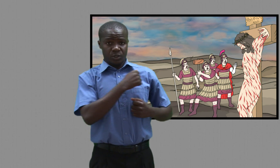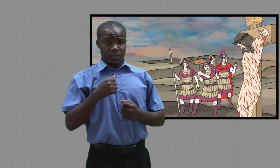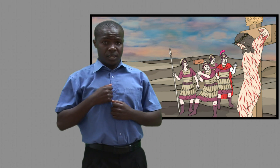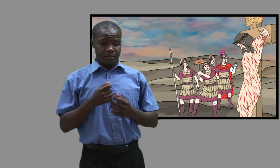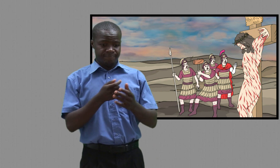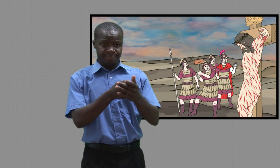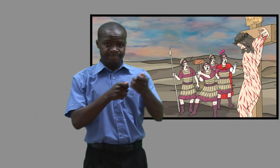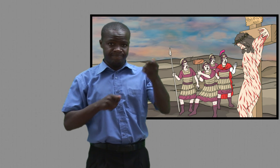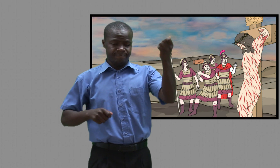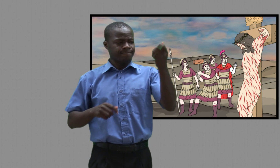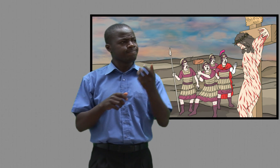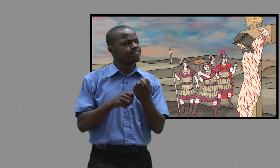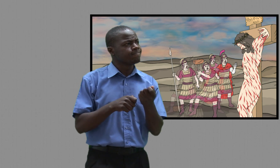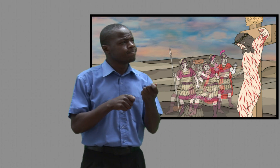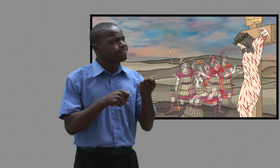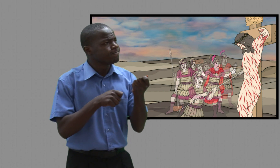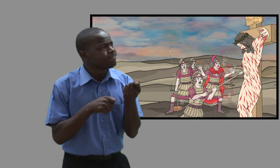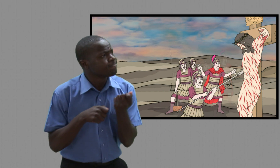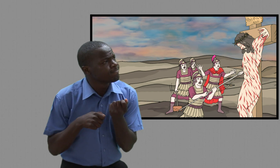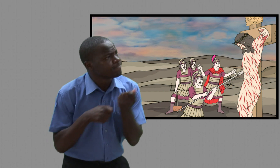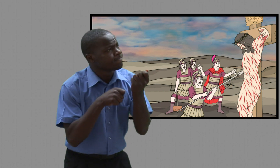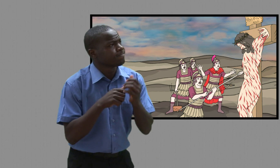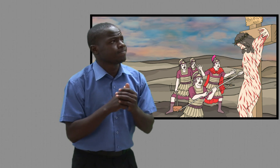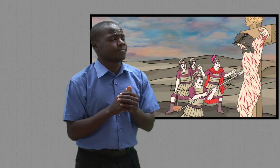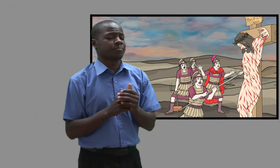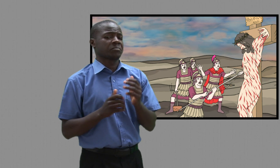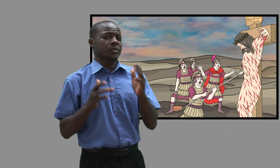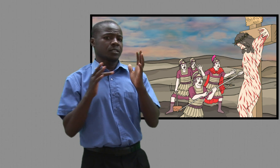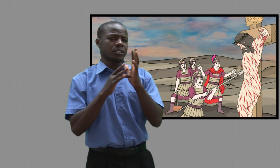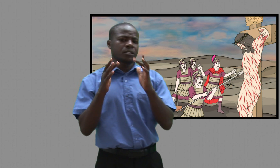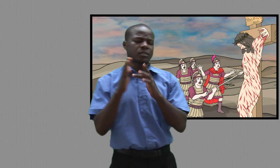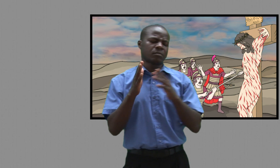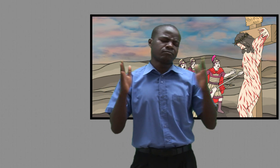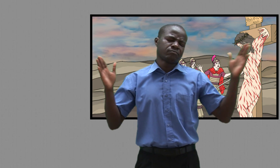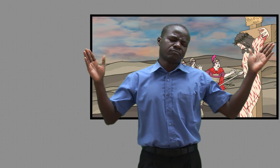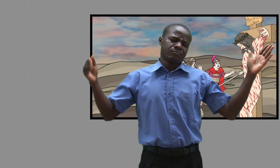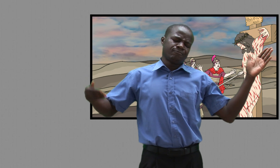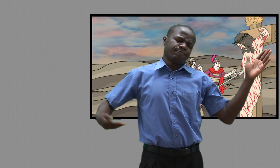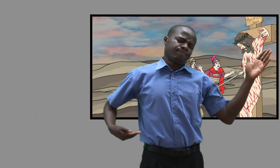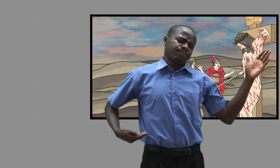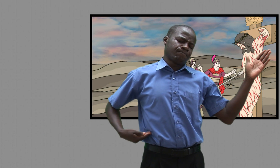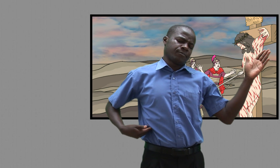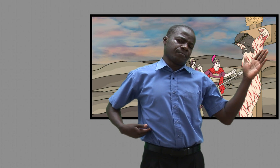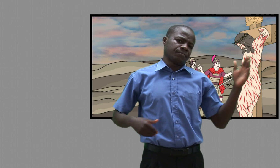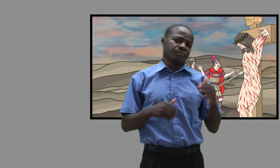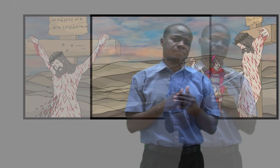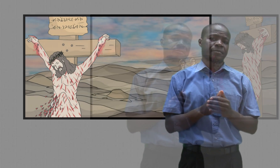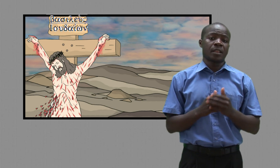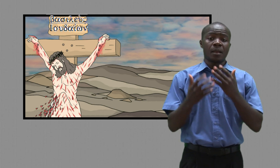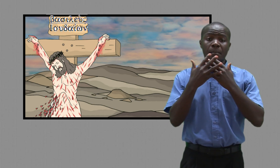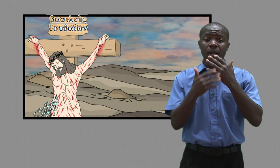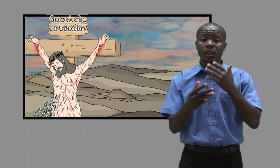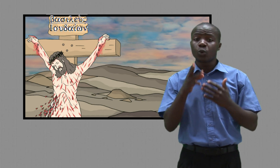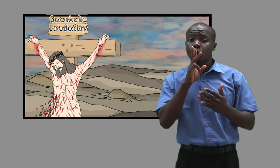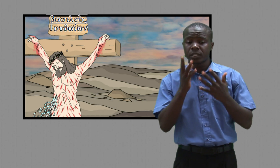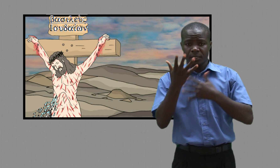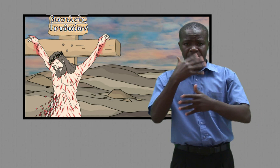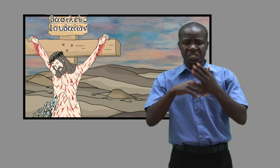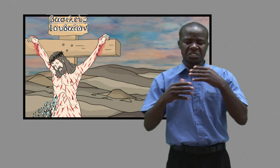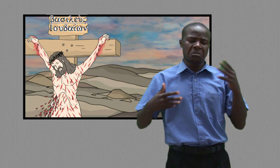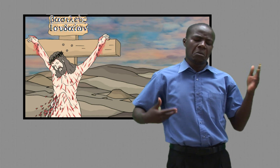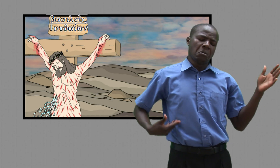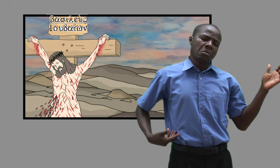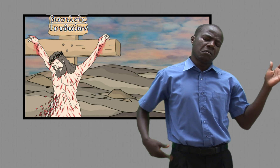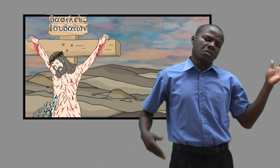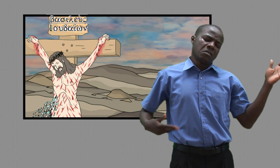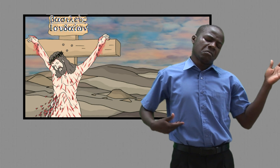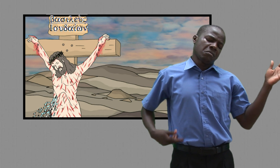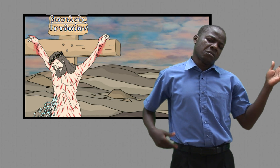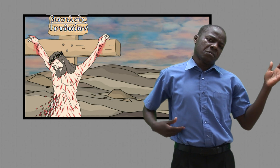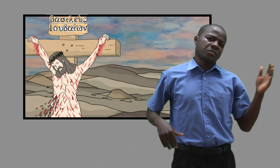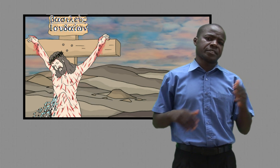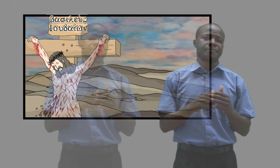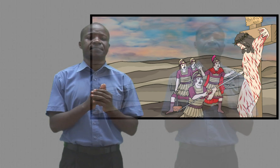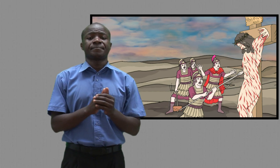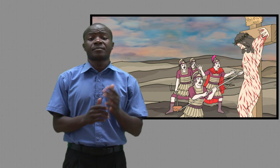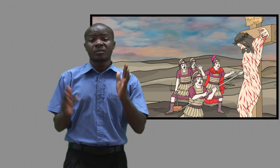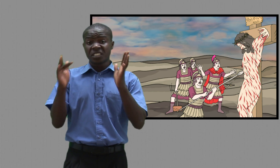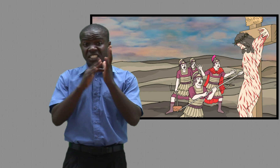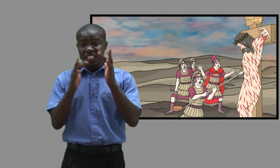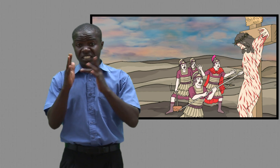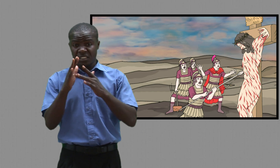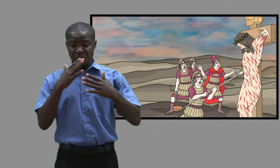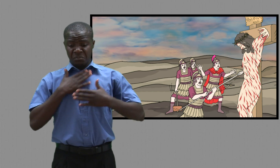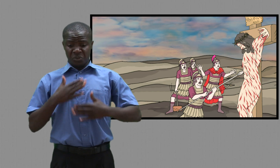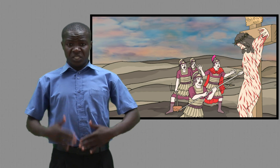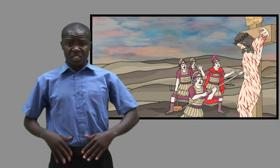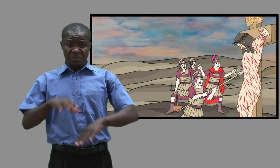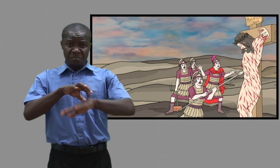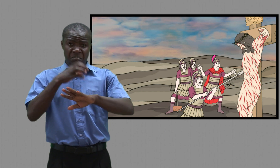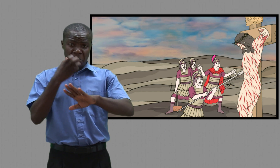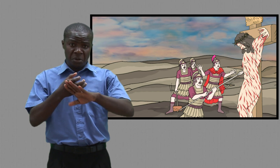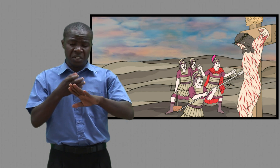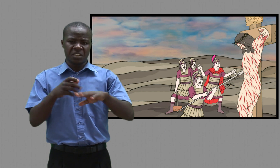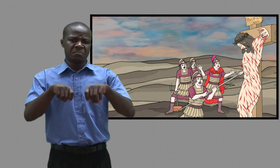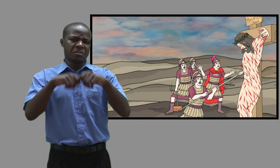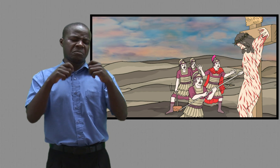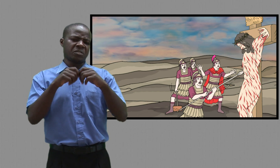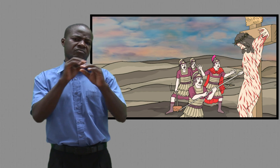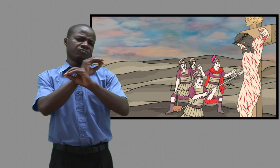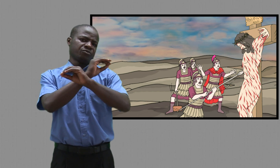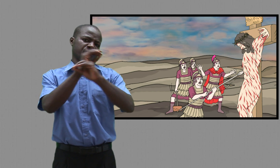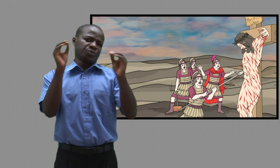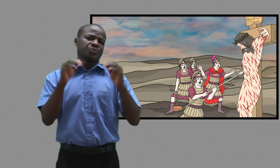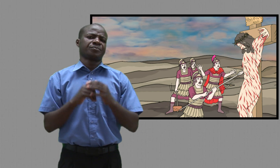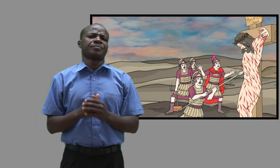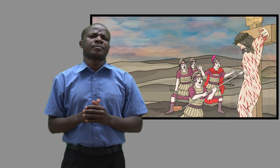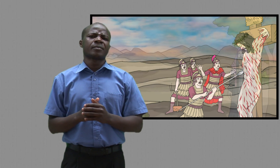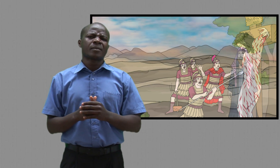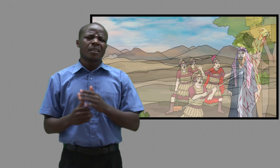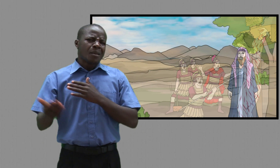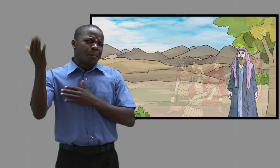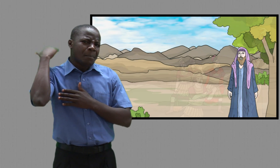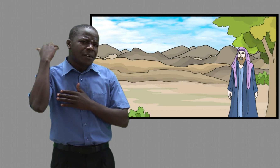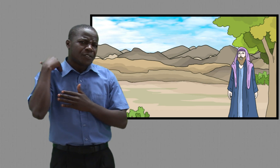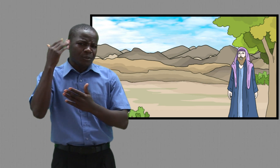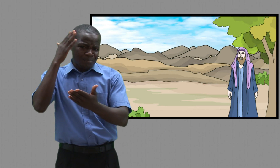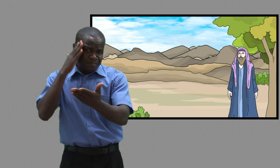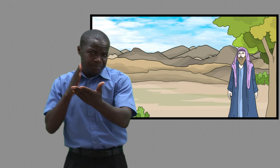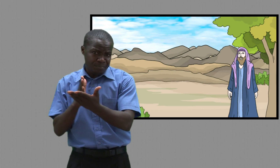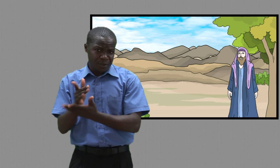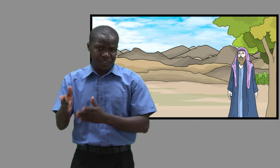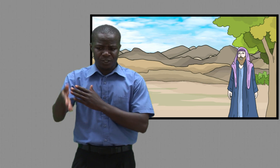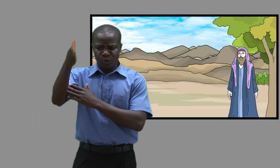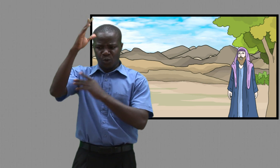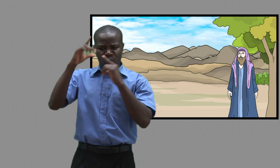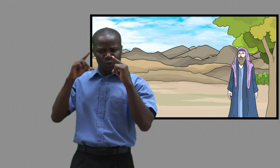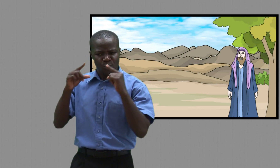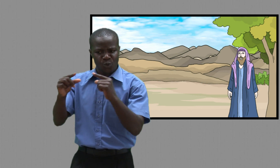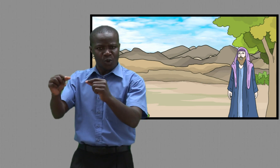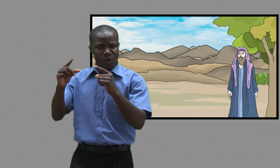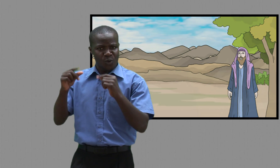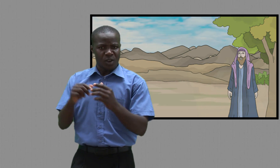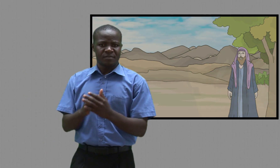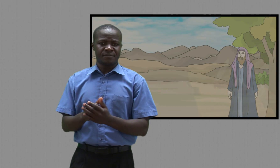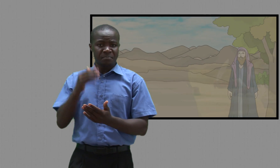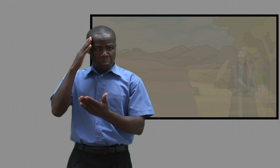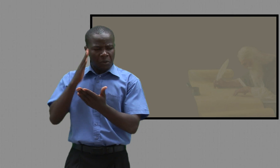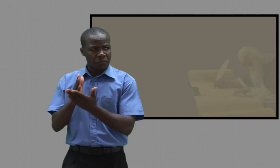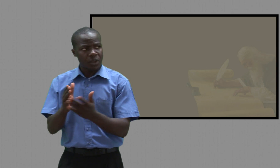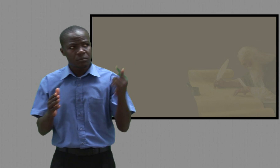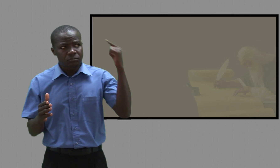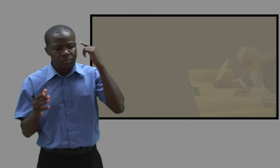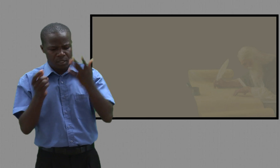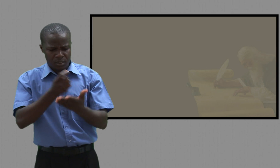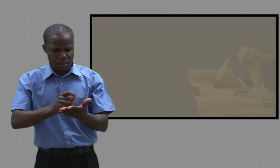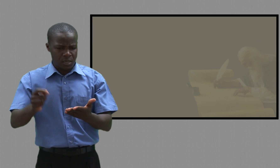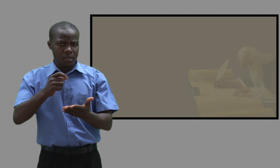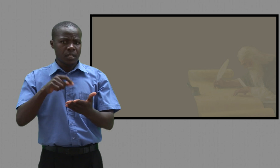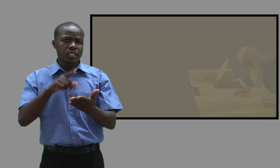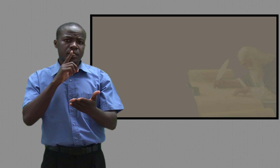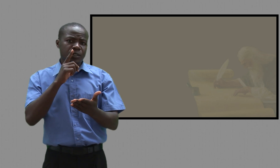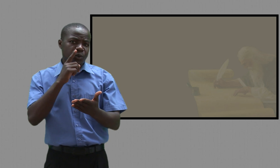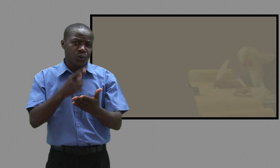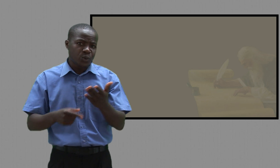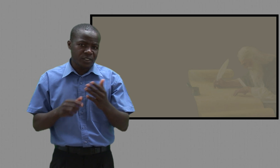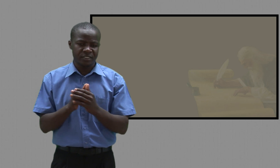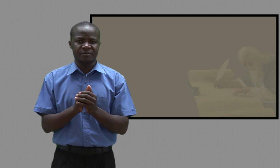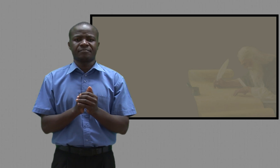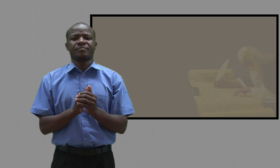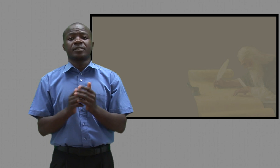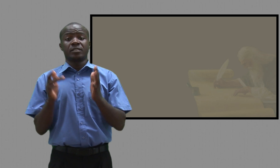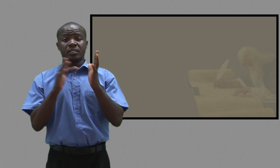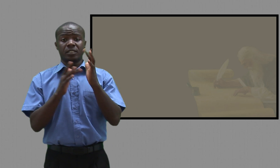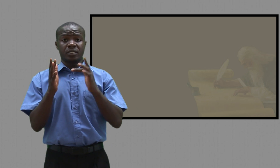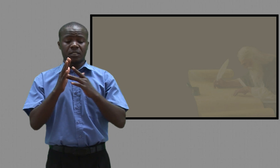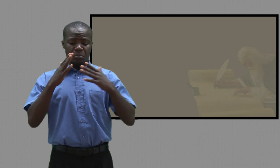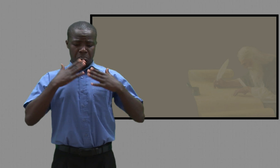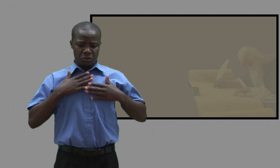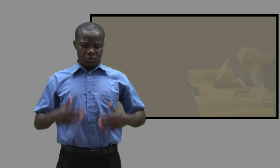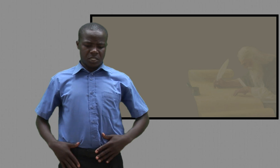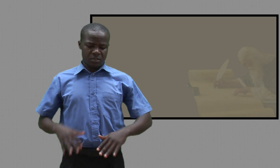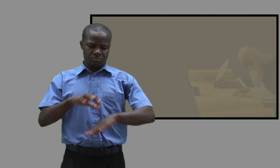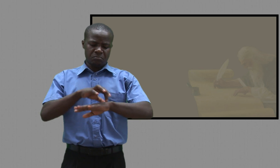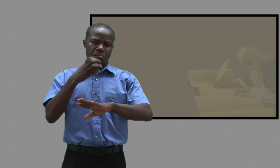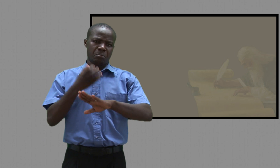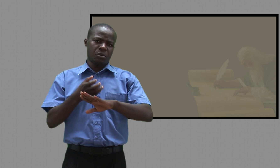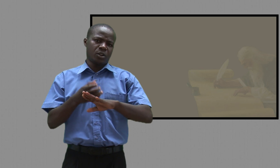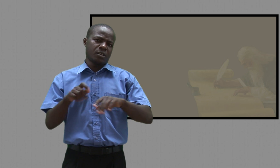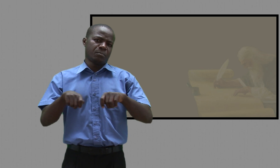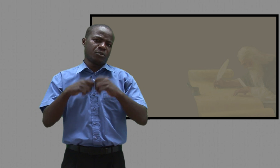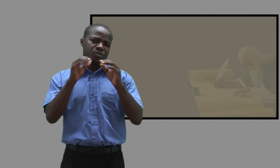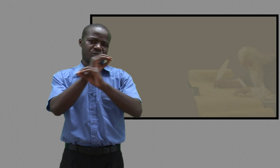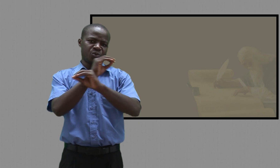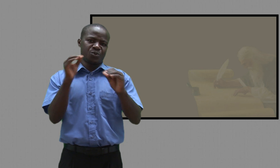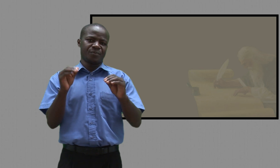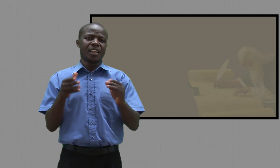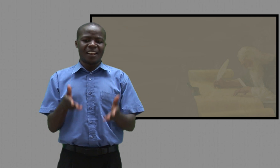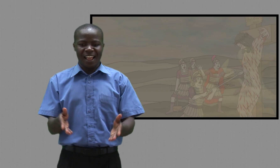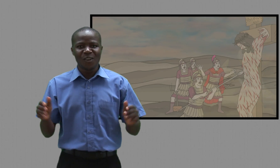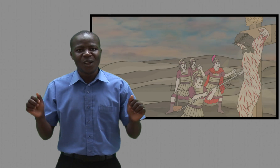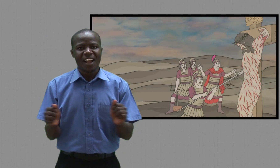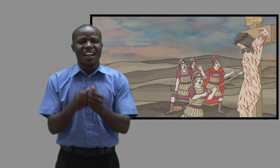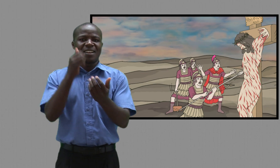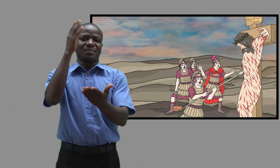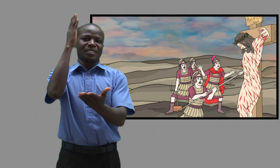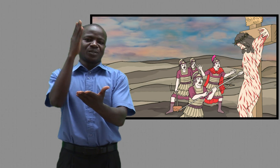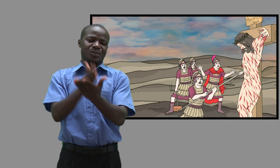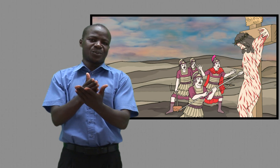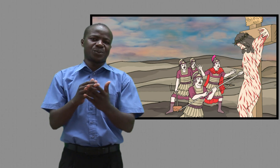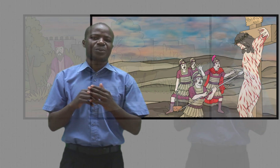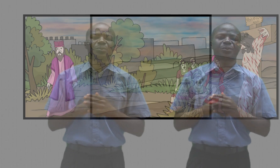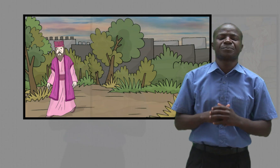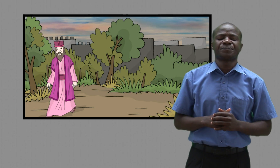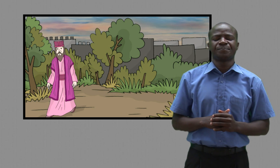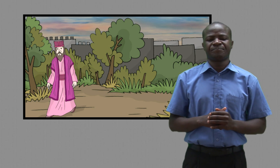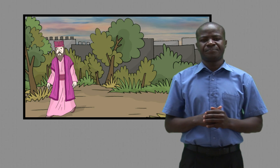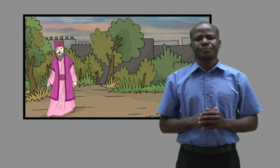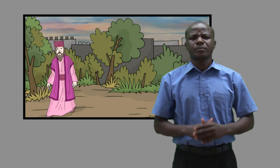Instead, one of the soldiers pierced His side with a spear, and immediately blood and water flowed out. The one who saw it has testified to this, and his testimony is true. He knows that he is telling the truth, so that you also may believe. Now these things happened so that the Scripture would be fulfilled: “Not one of His bones will be broken.” And, as another Scripture says: “They will look on the One they have pierced.”